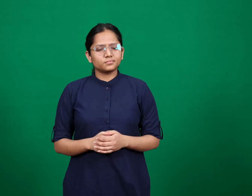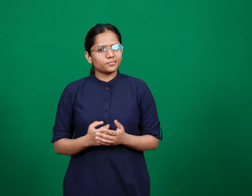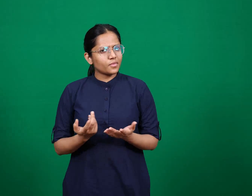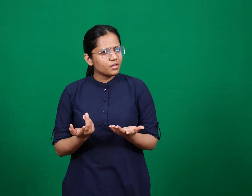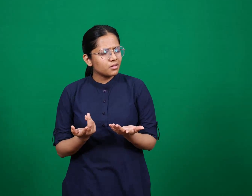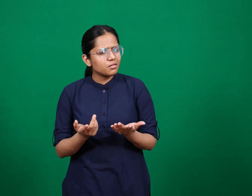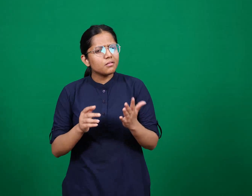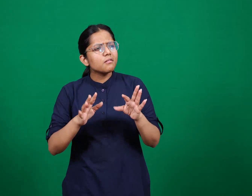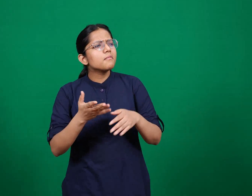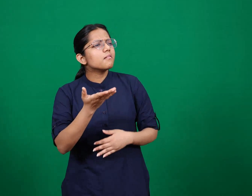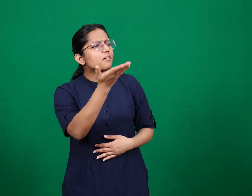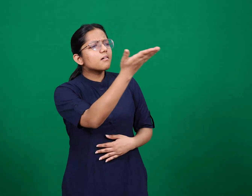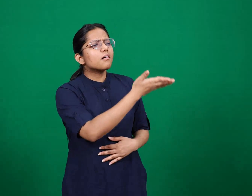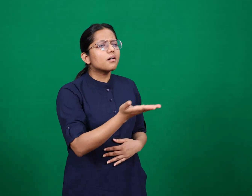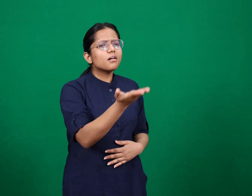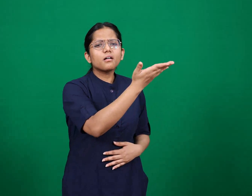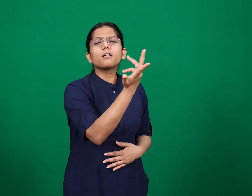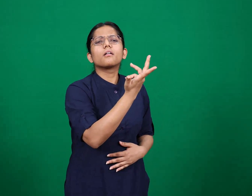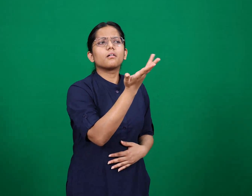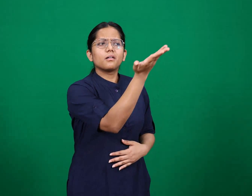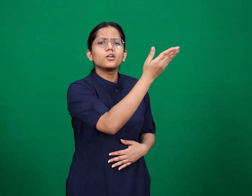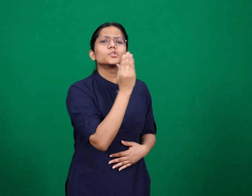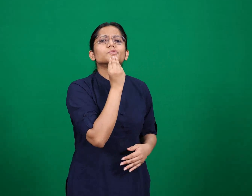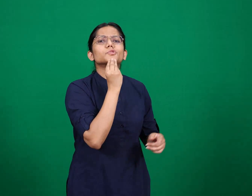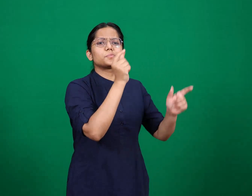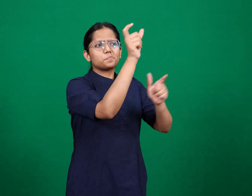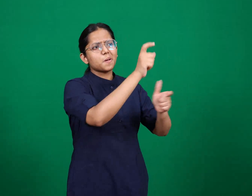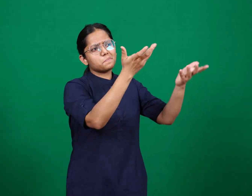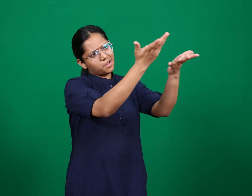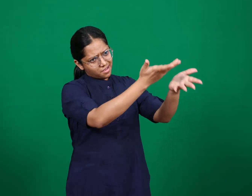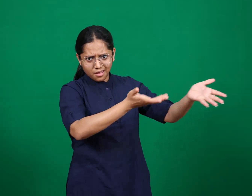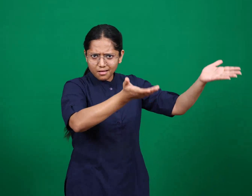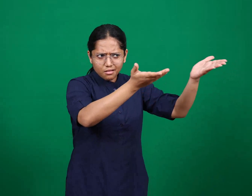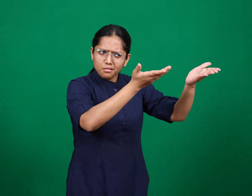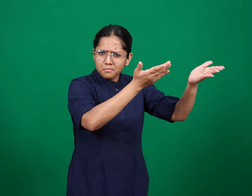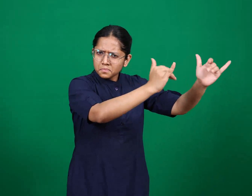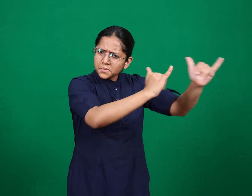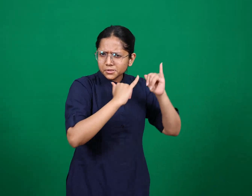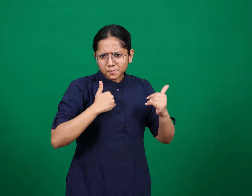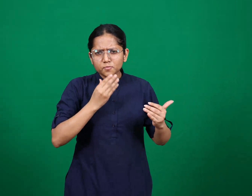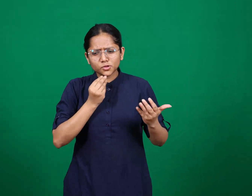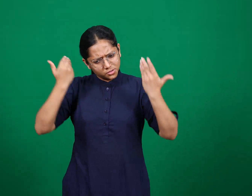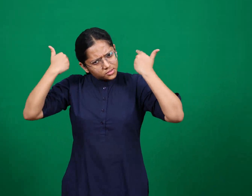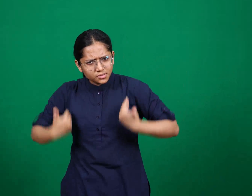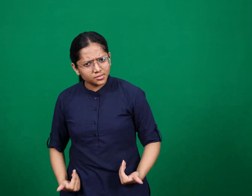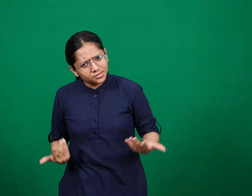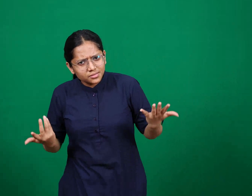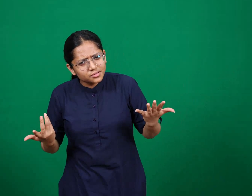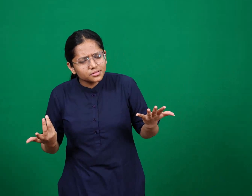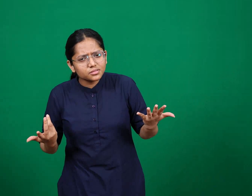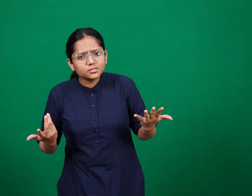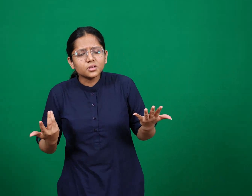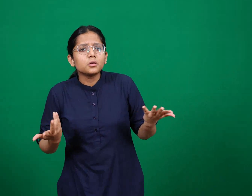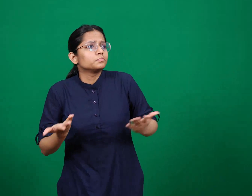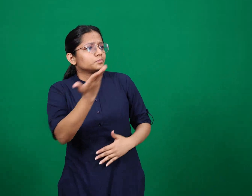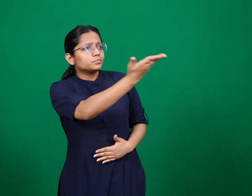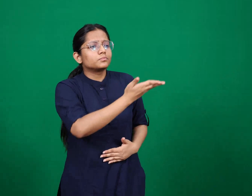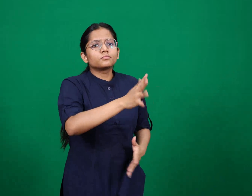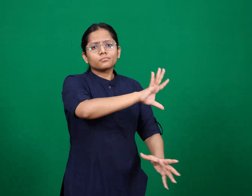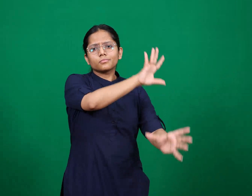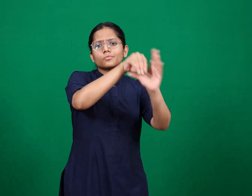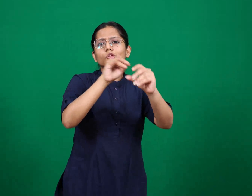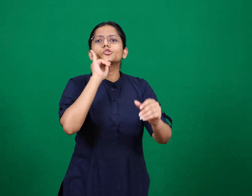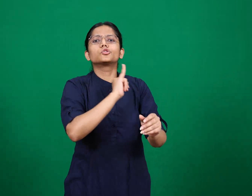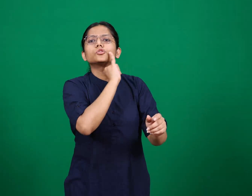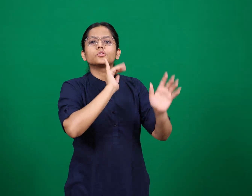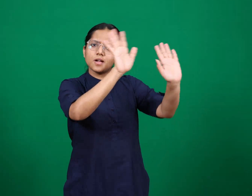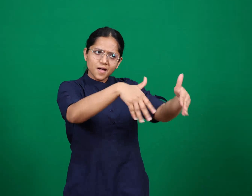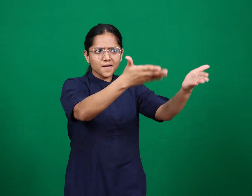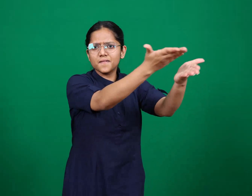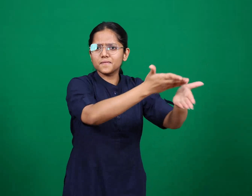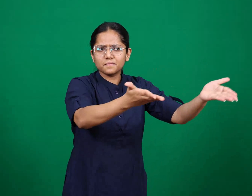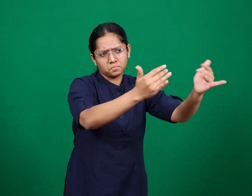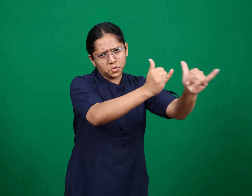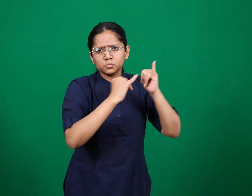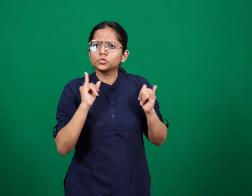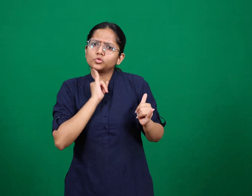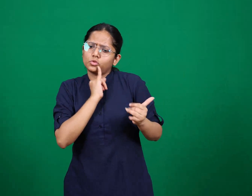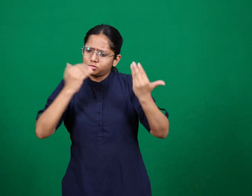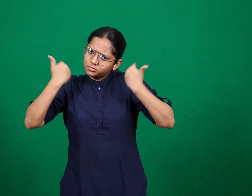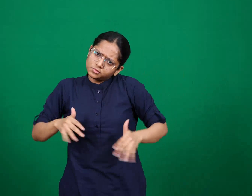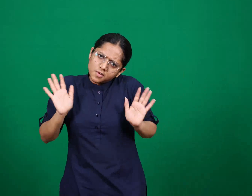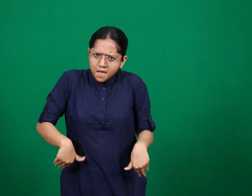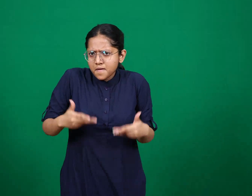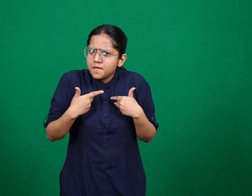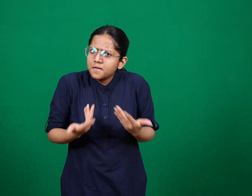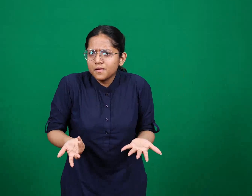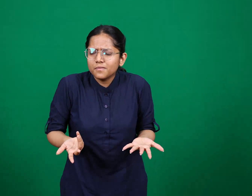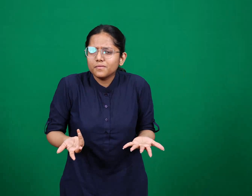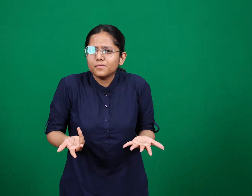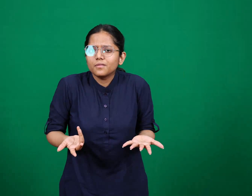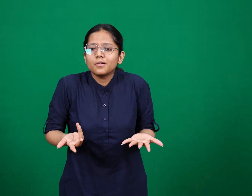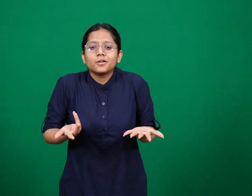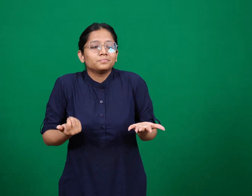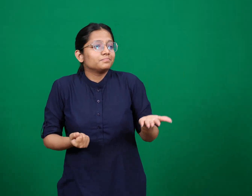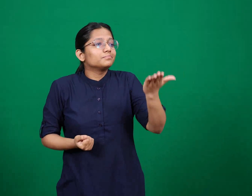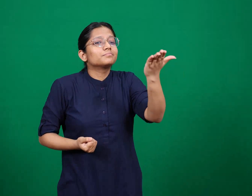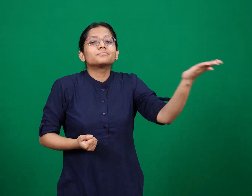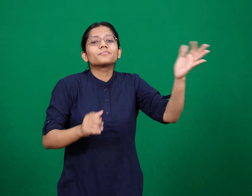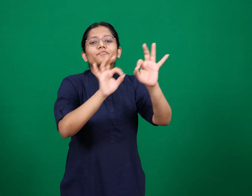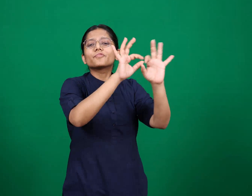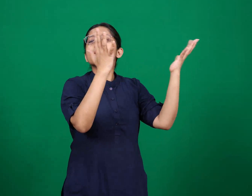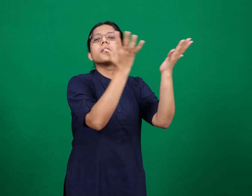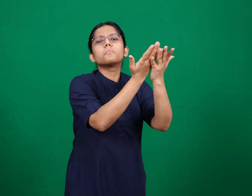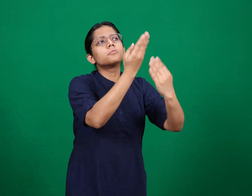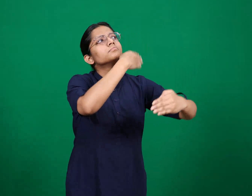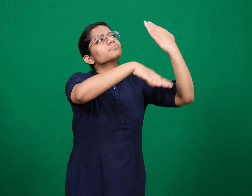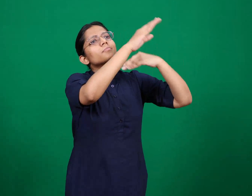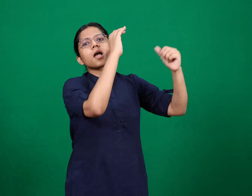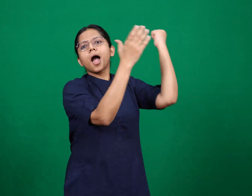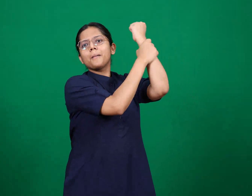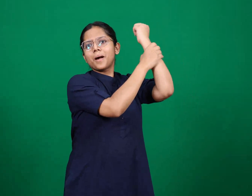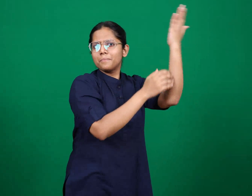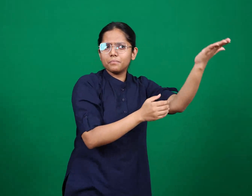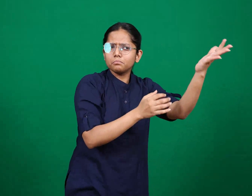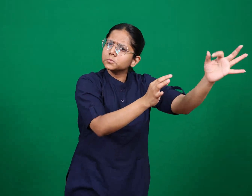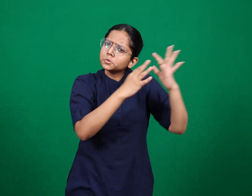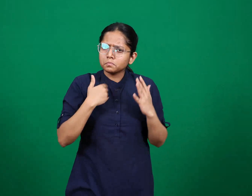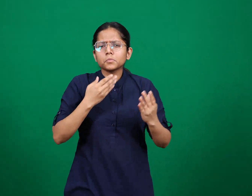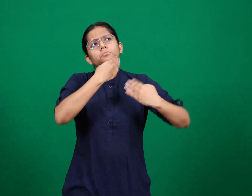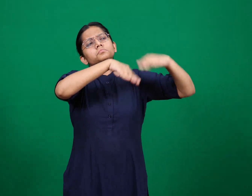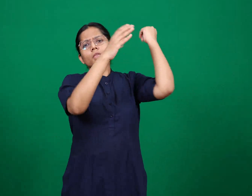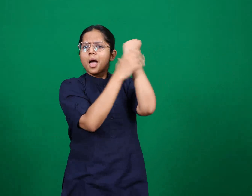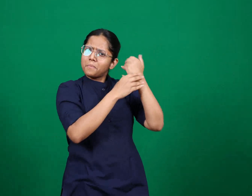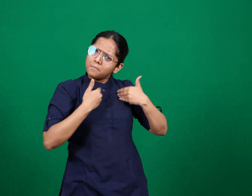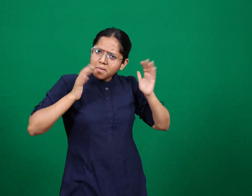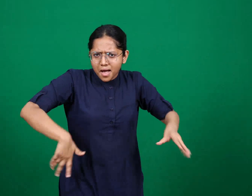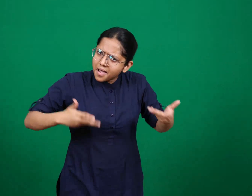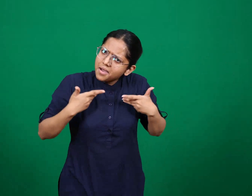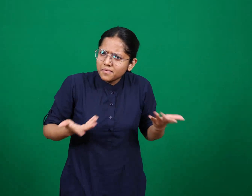Are they Hebrews? So am I. Are they Israelites? So am I.